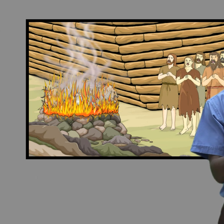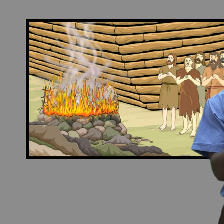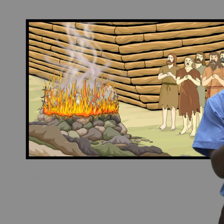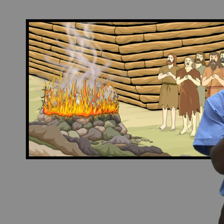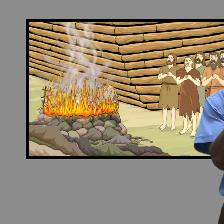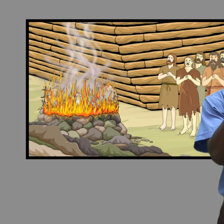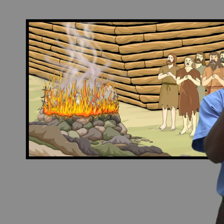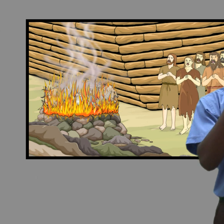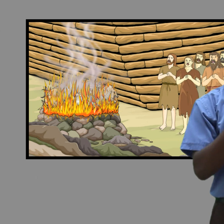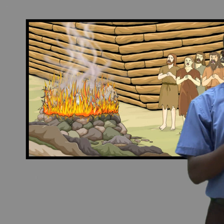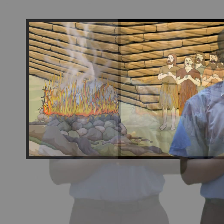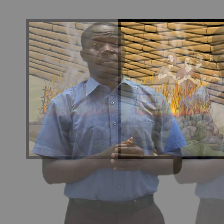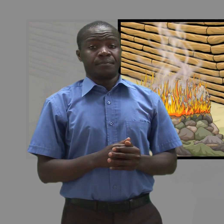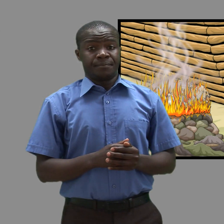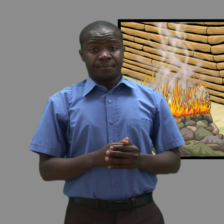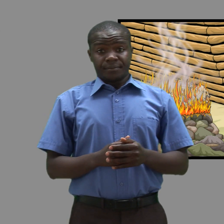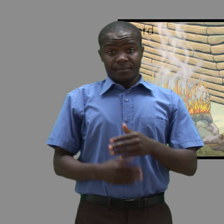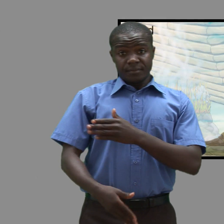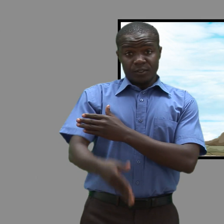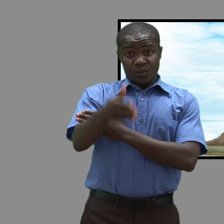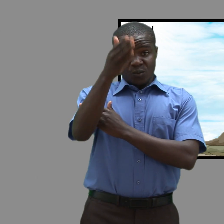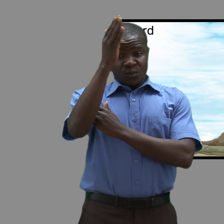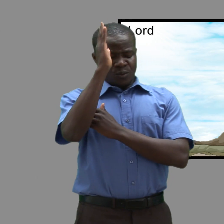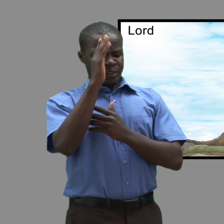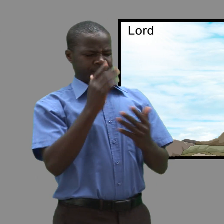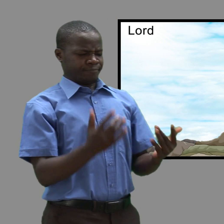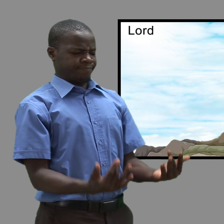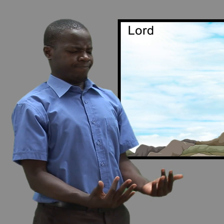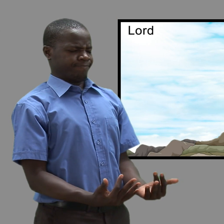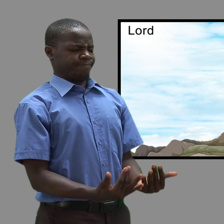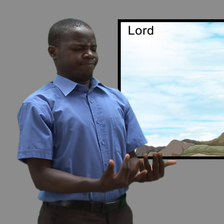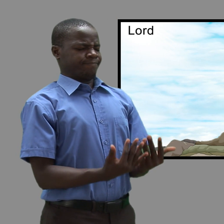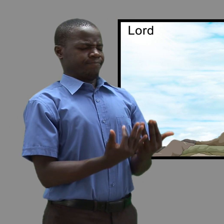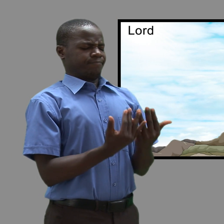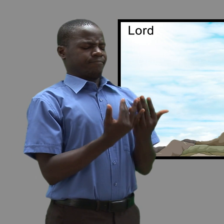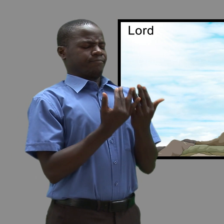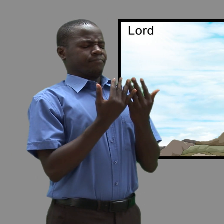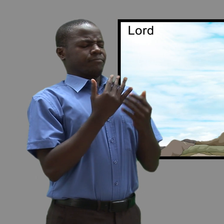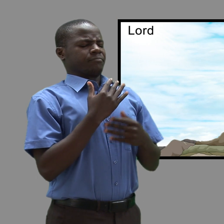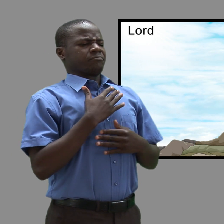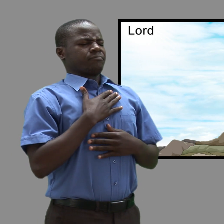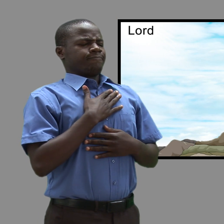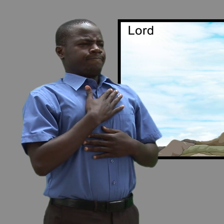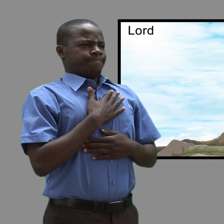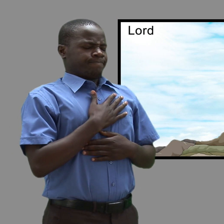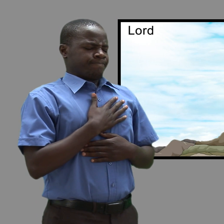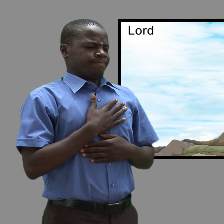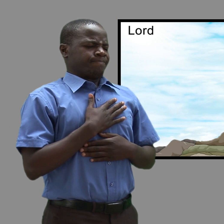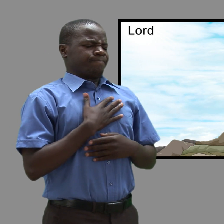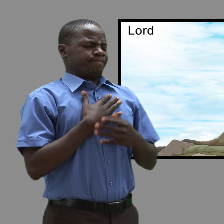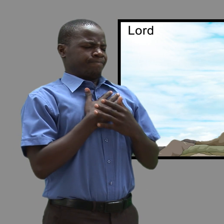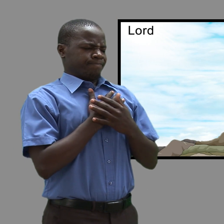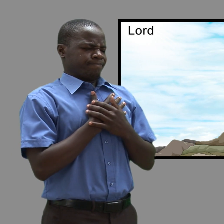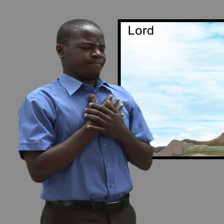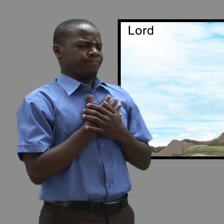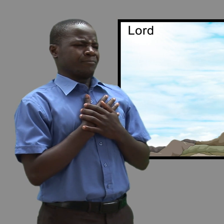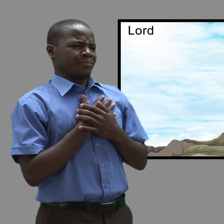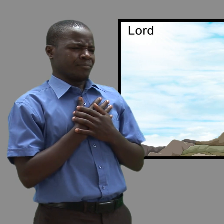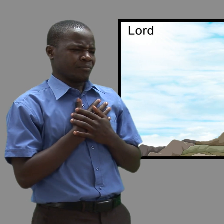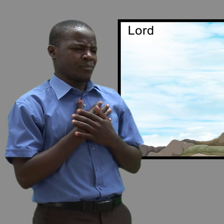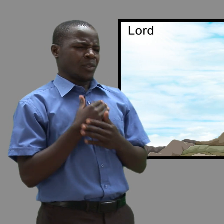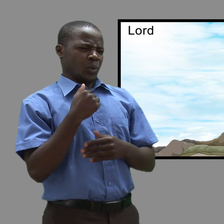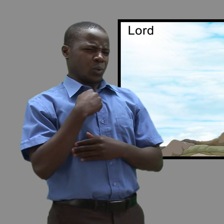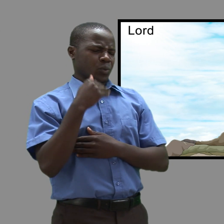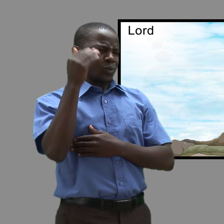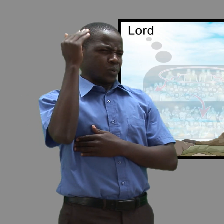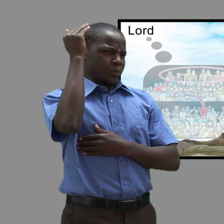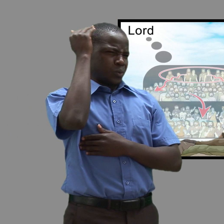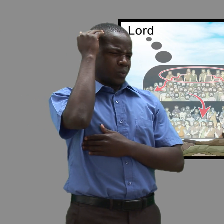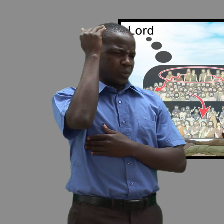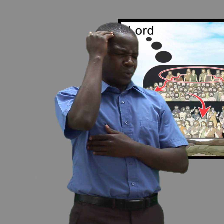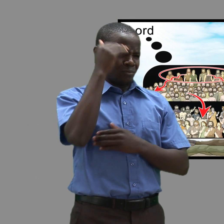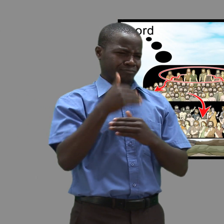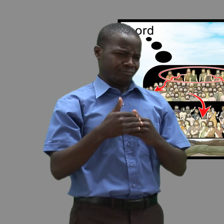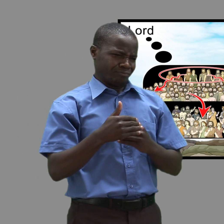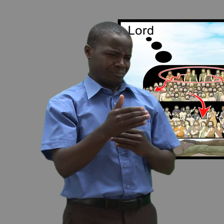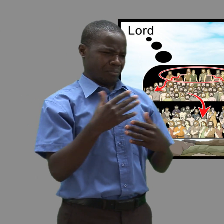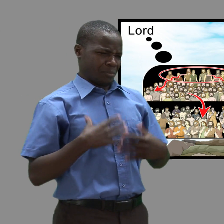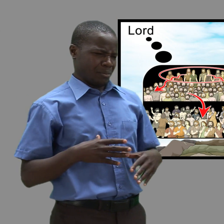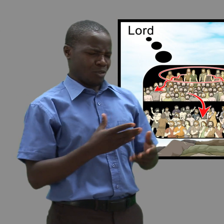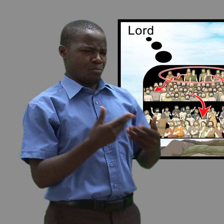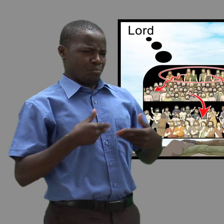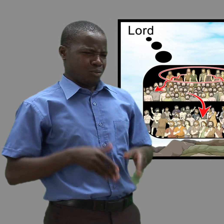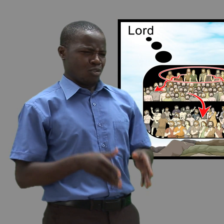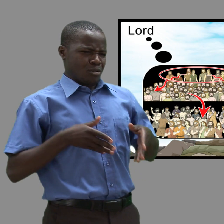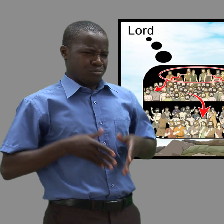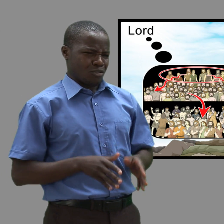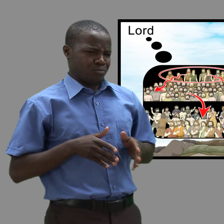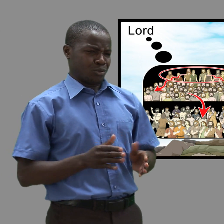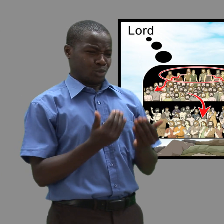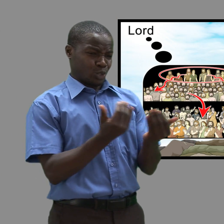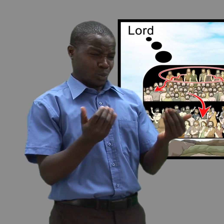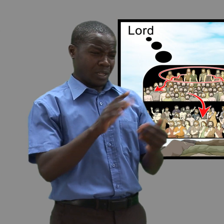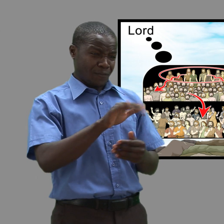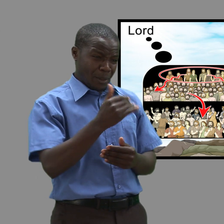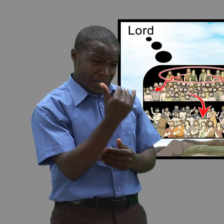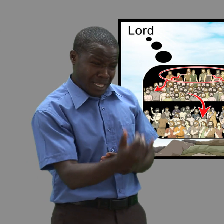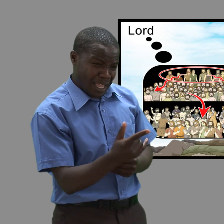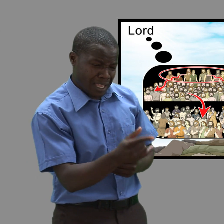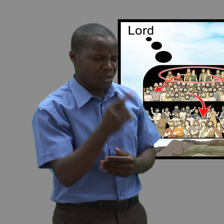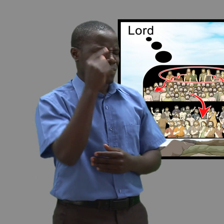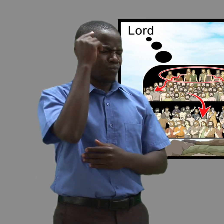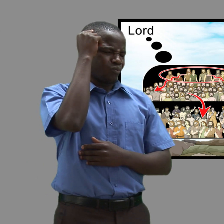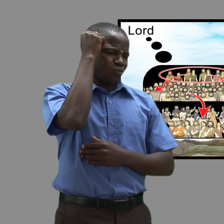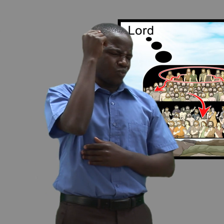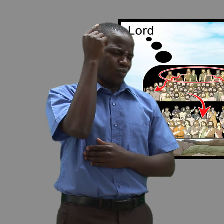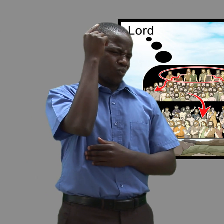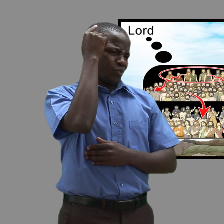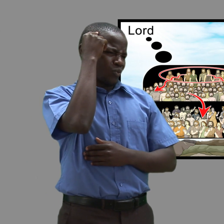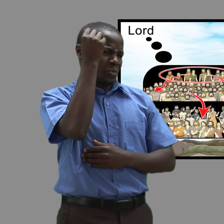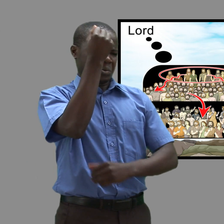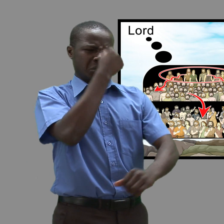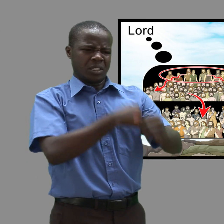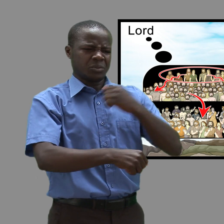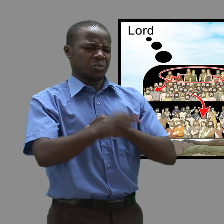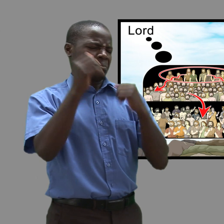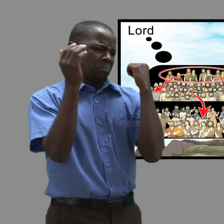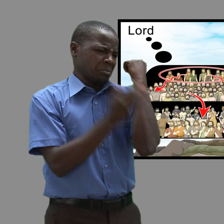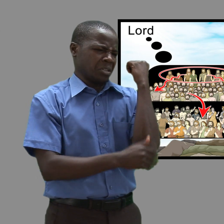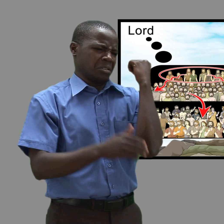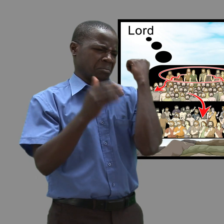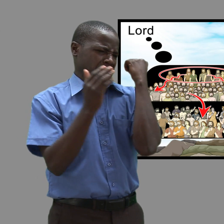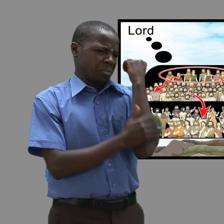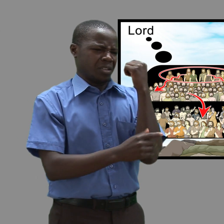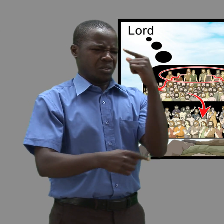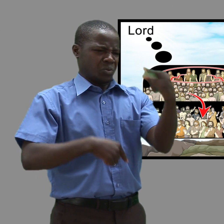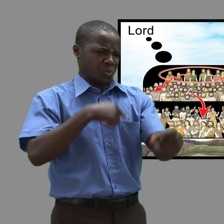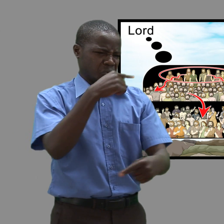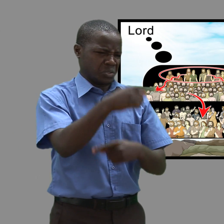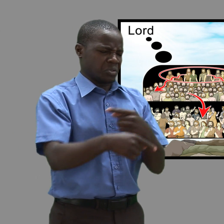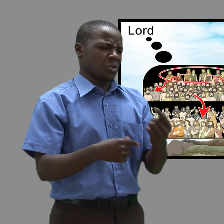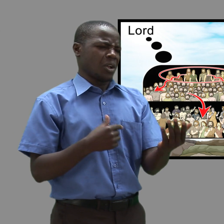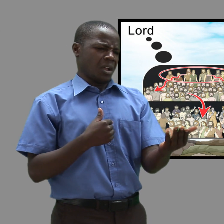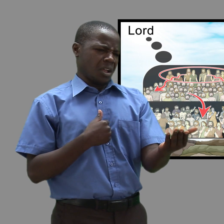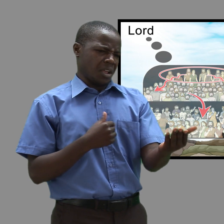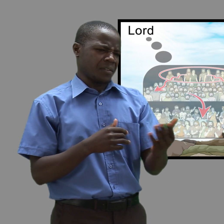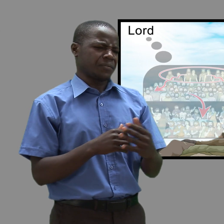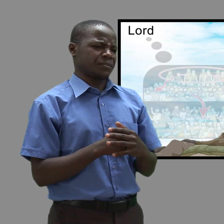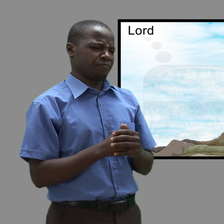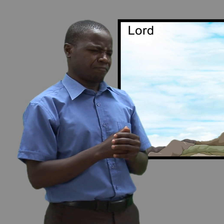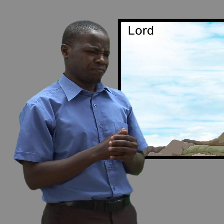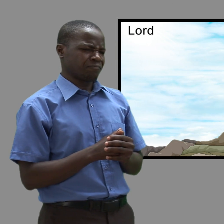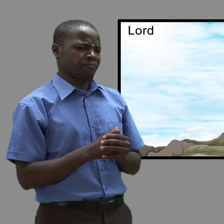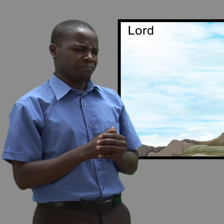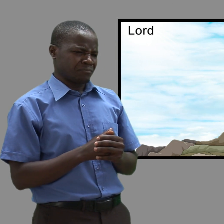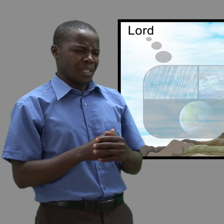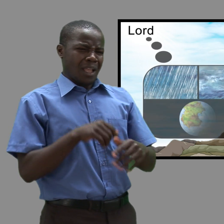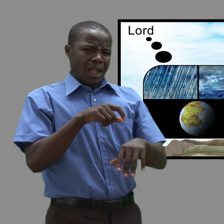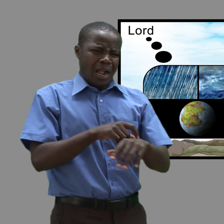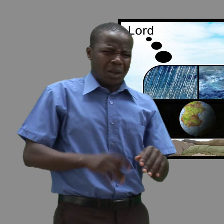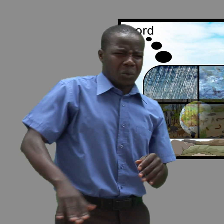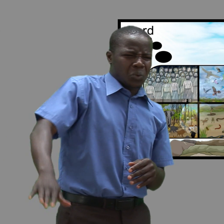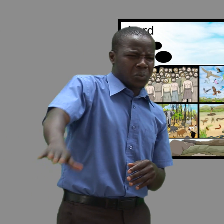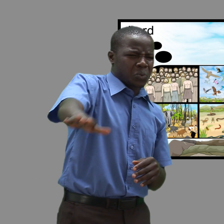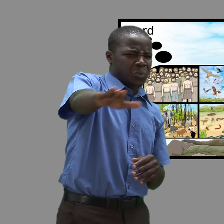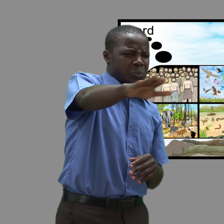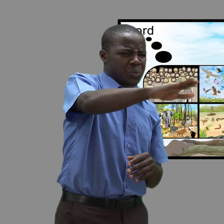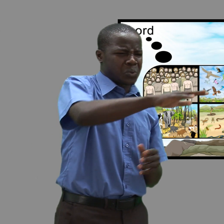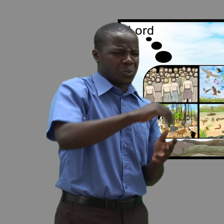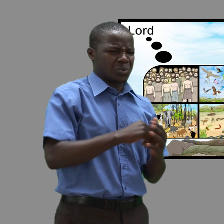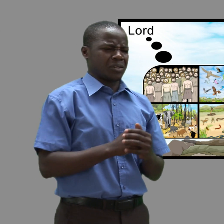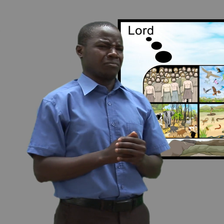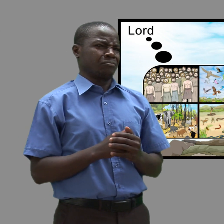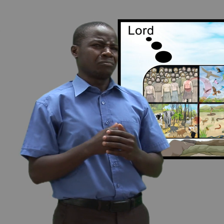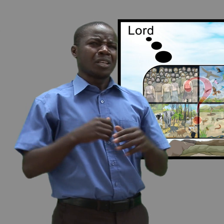When the LORD smelled the pleasing aroma, He said in His heart, “Never again will I curse the ground because of man, even though every inclination of his heart is evil from his youth.